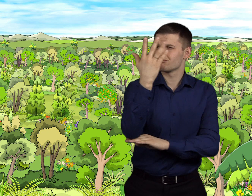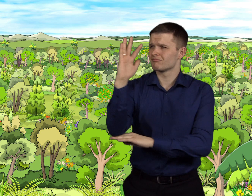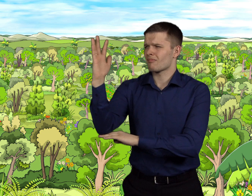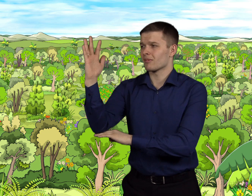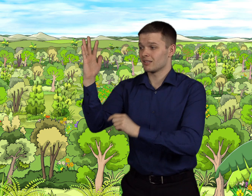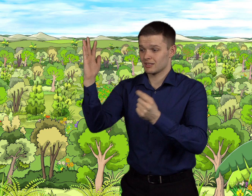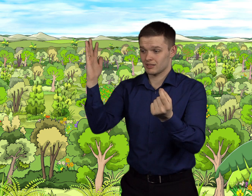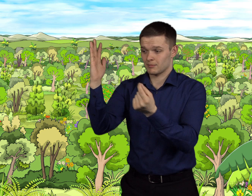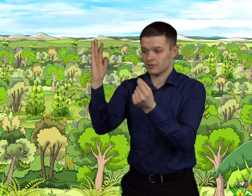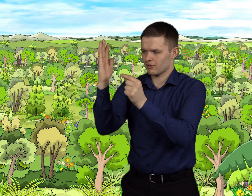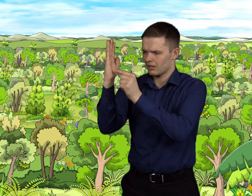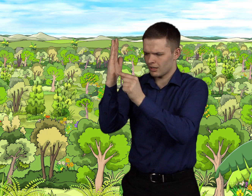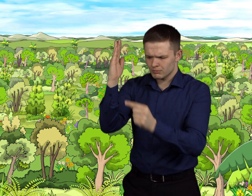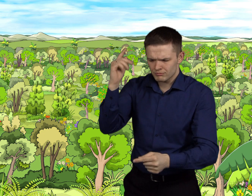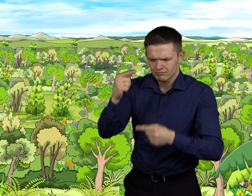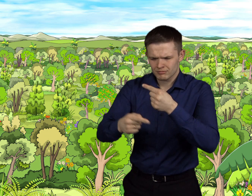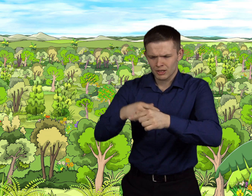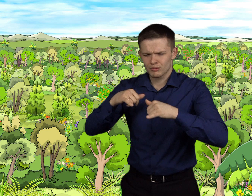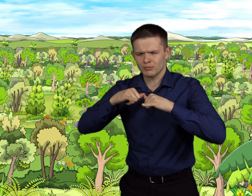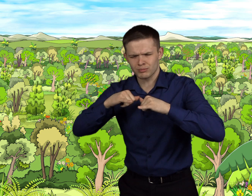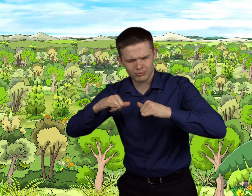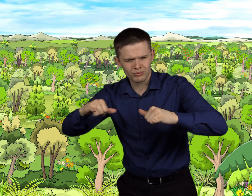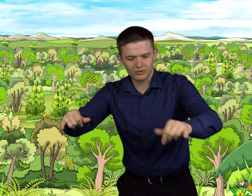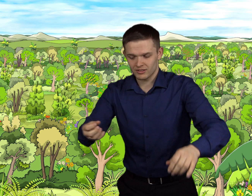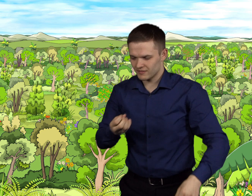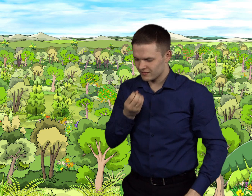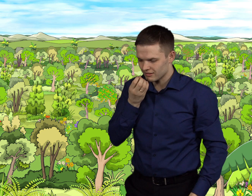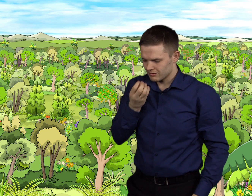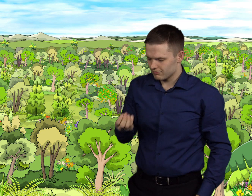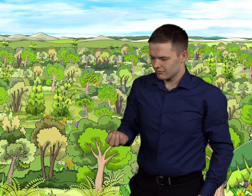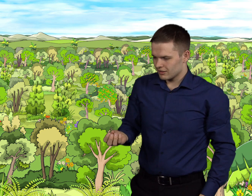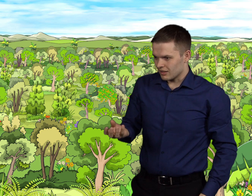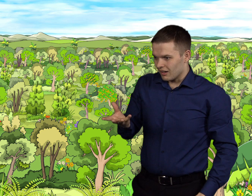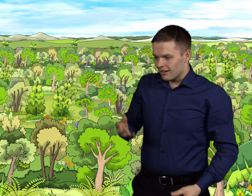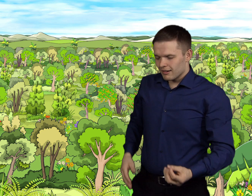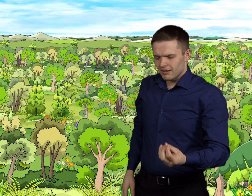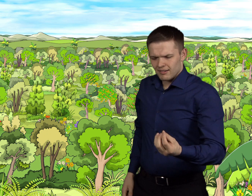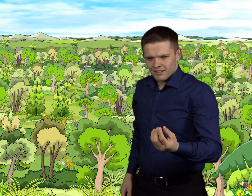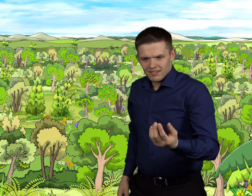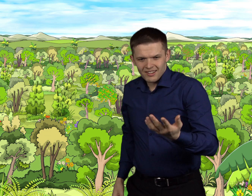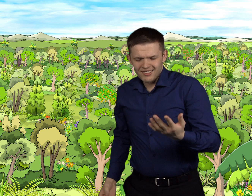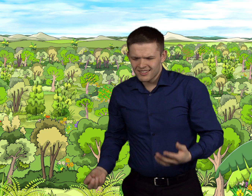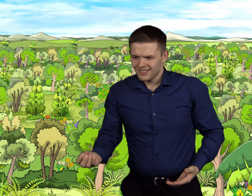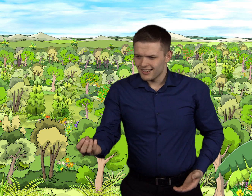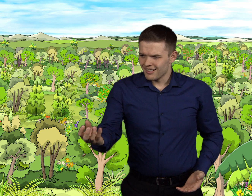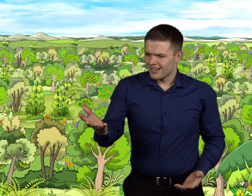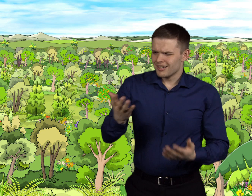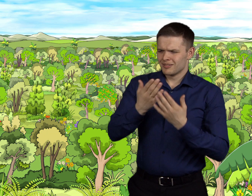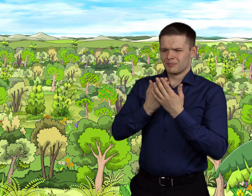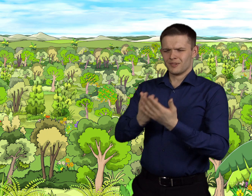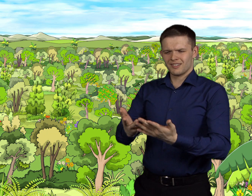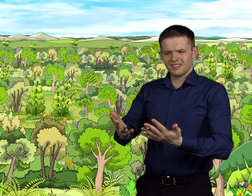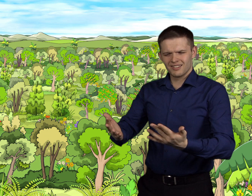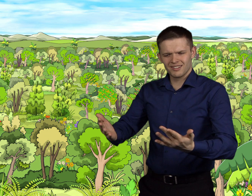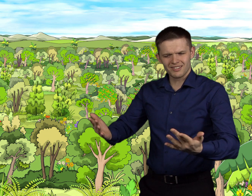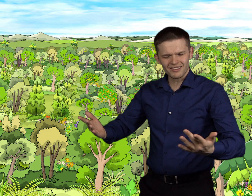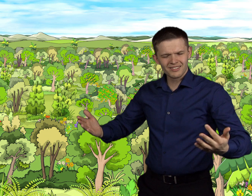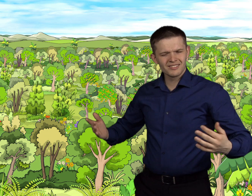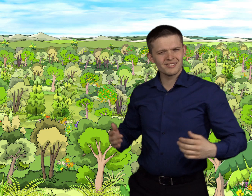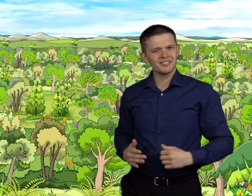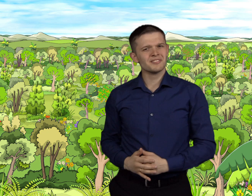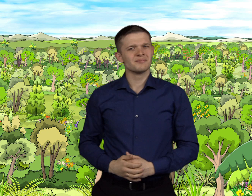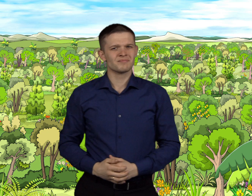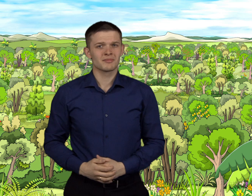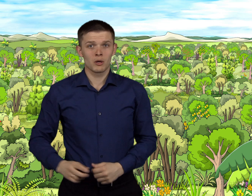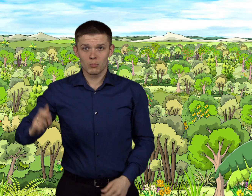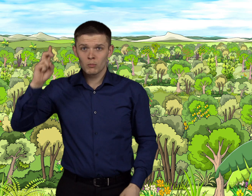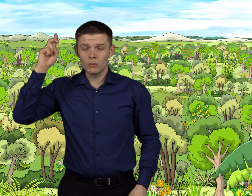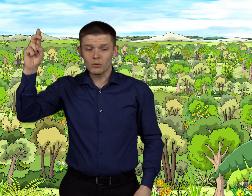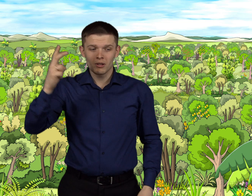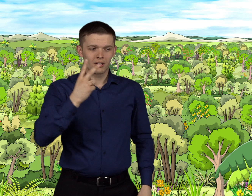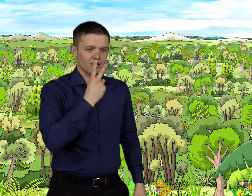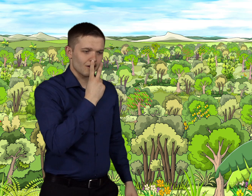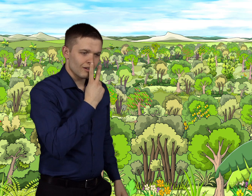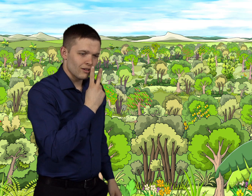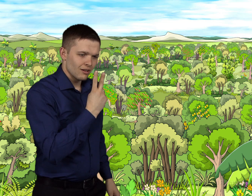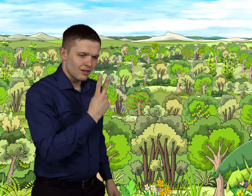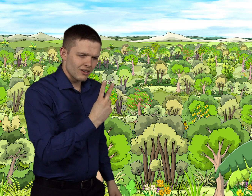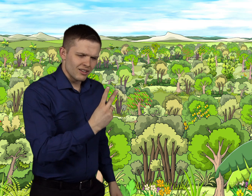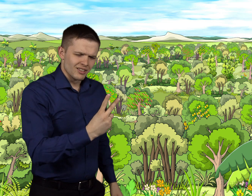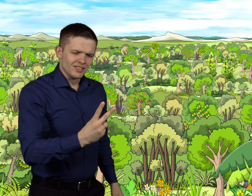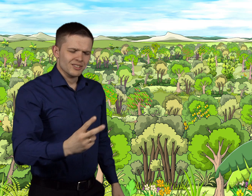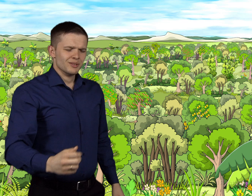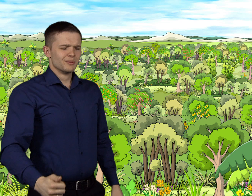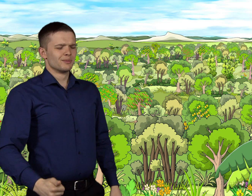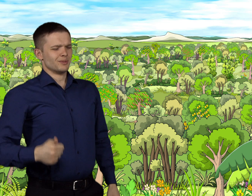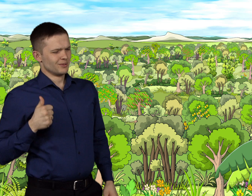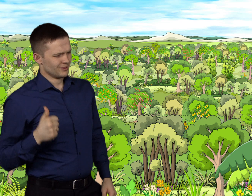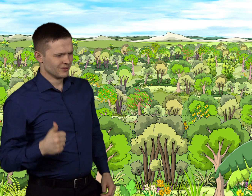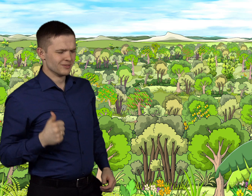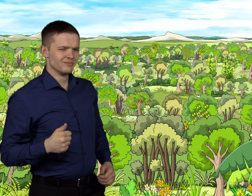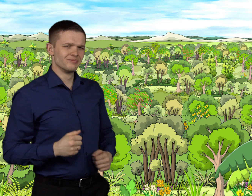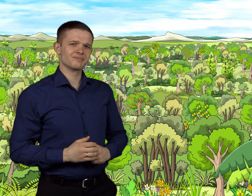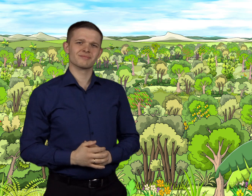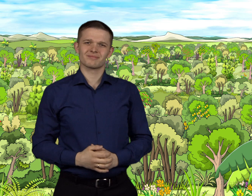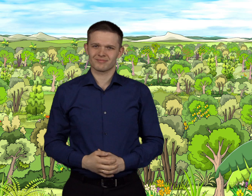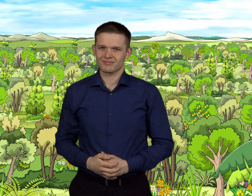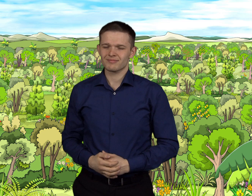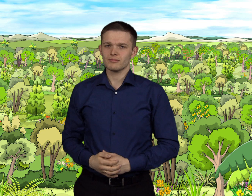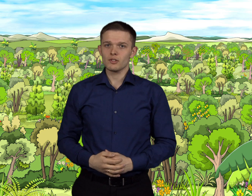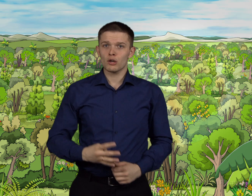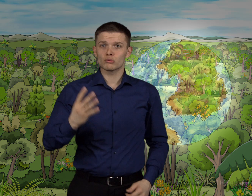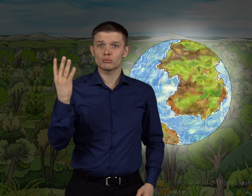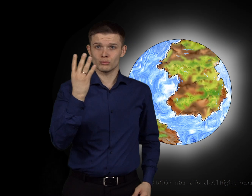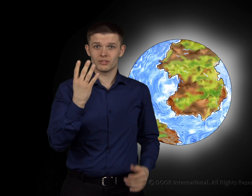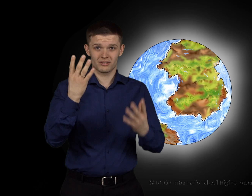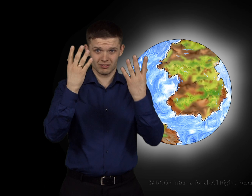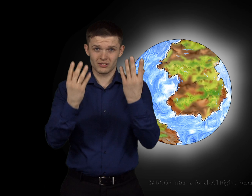And there was evening, and there was morning—the third day.